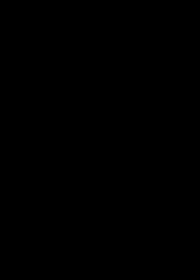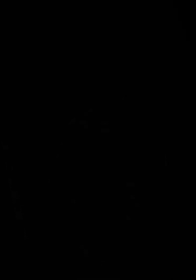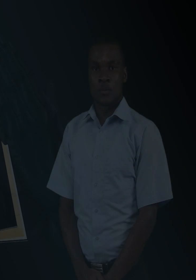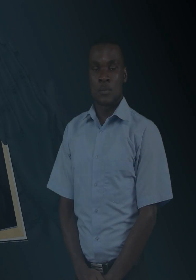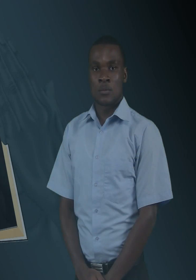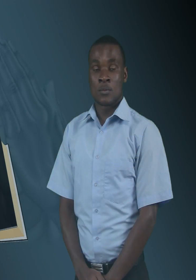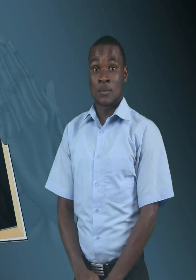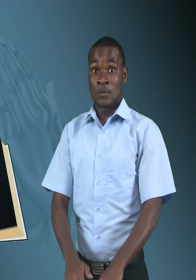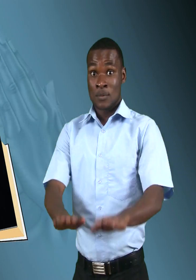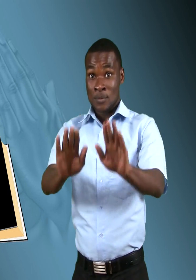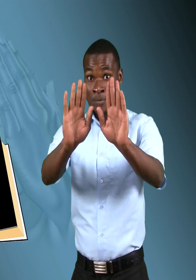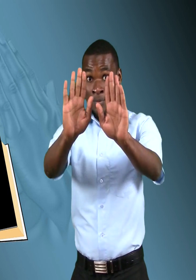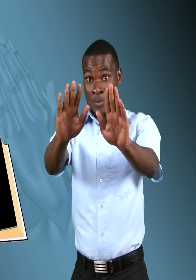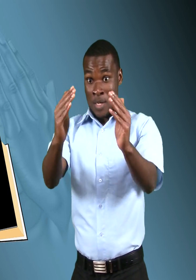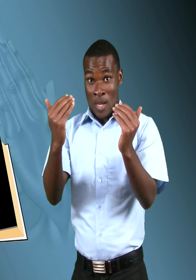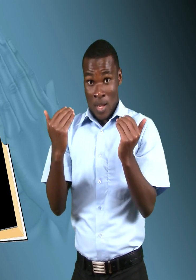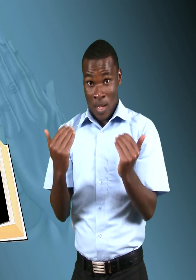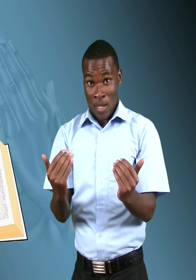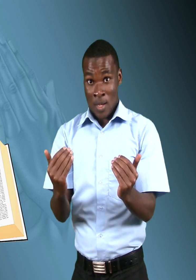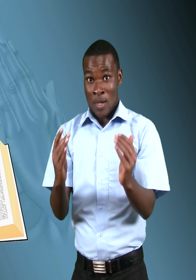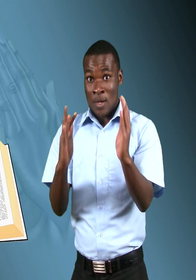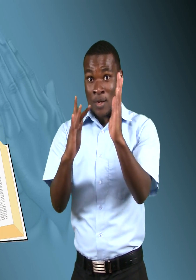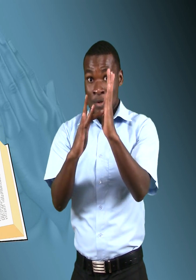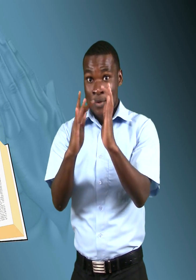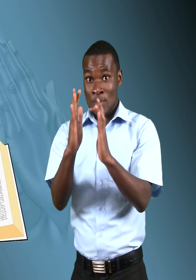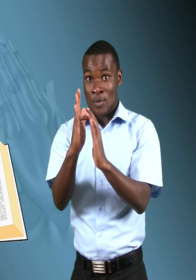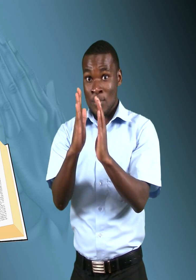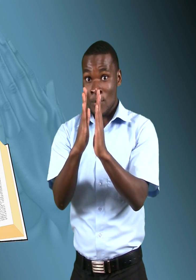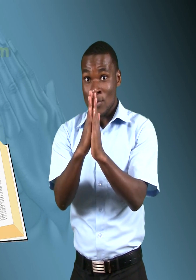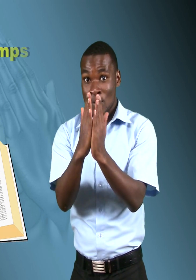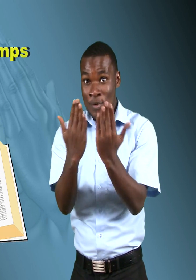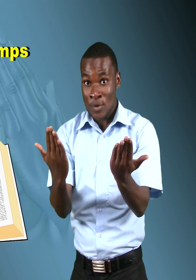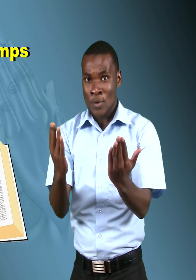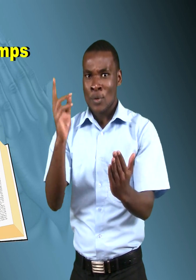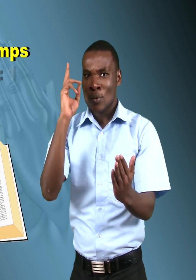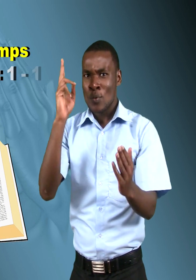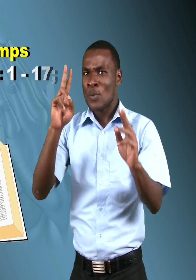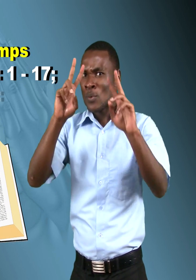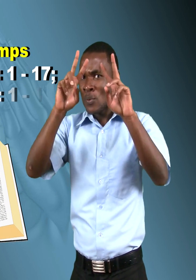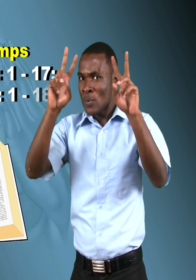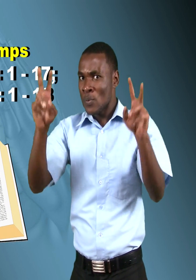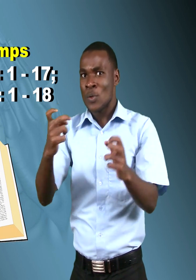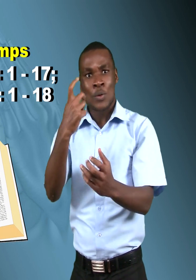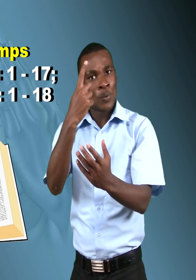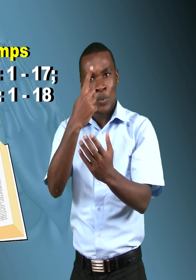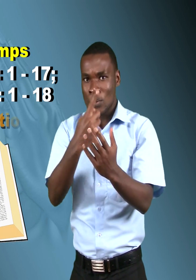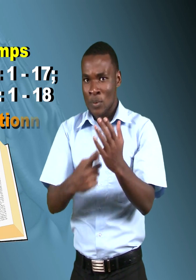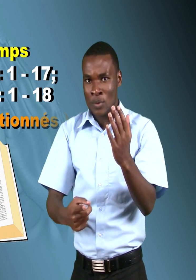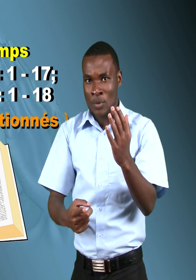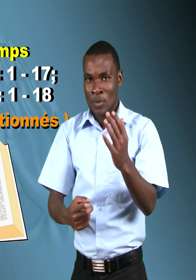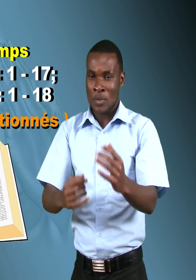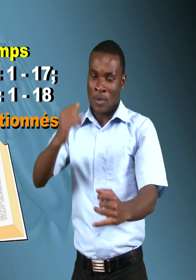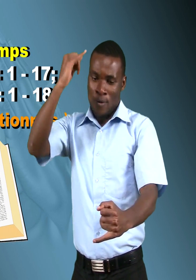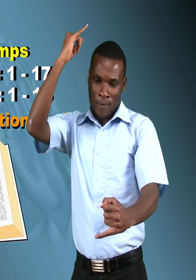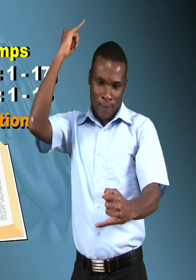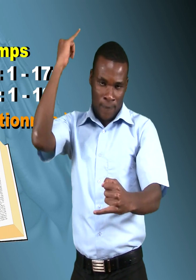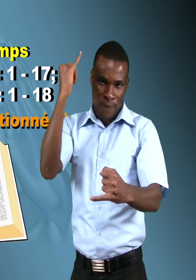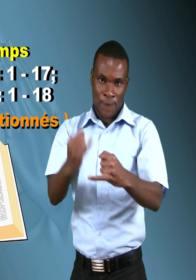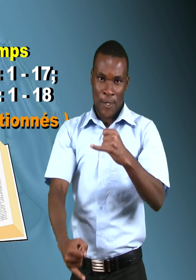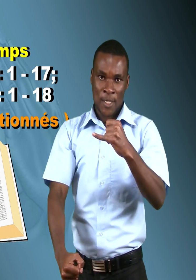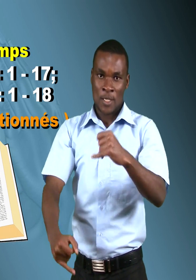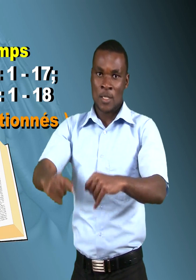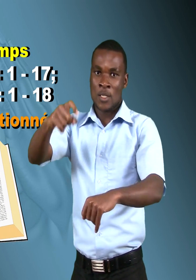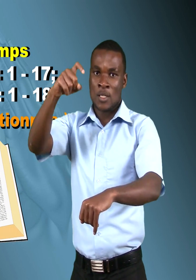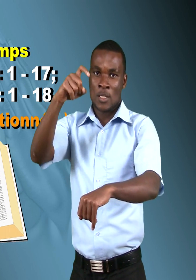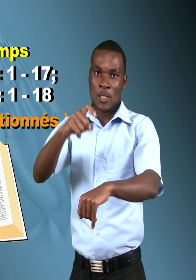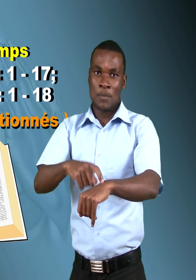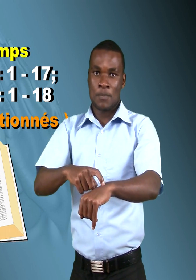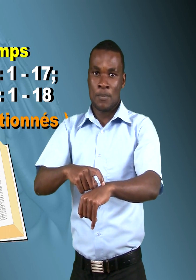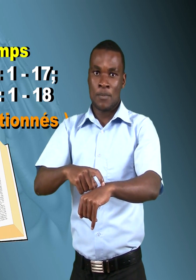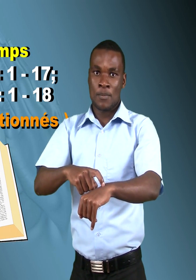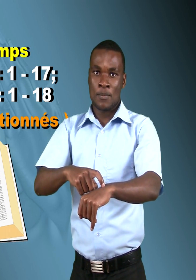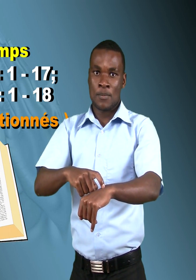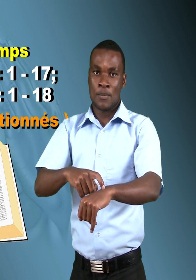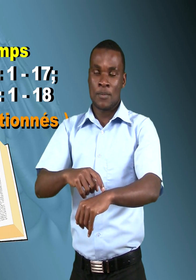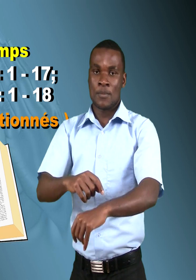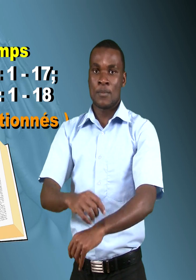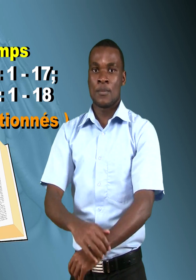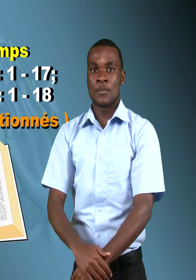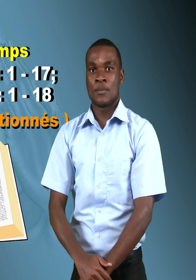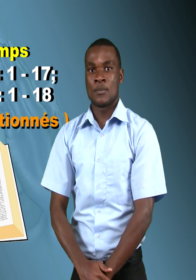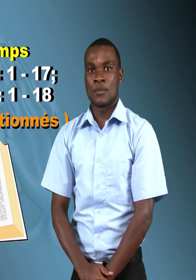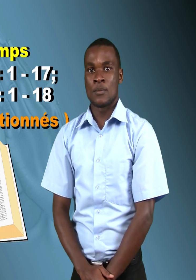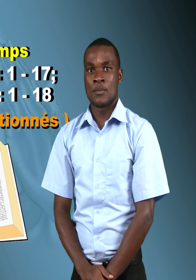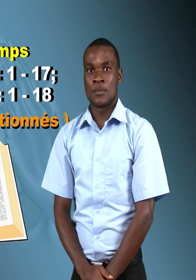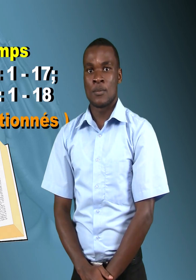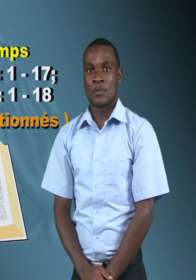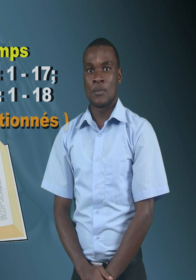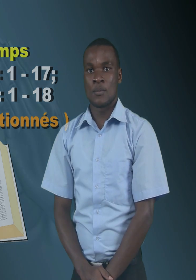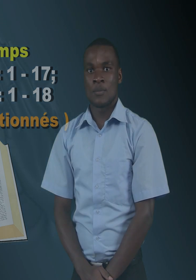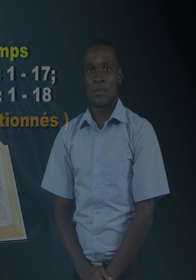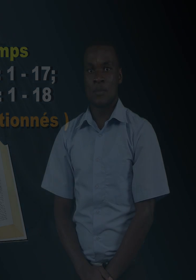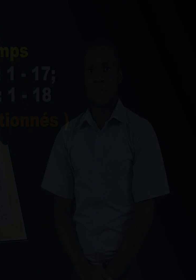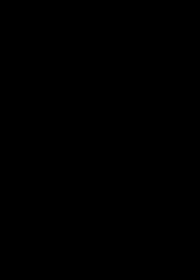The end times